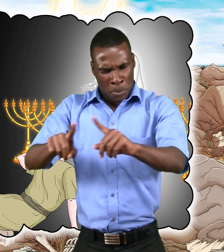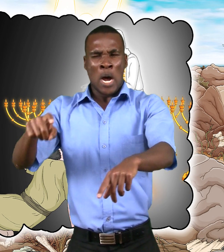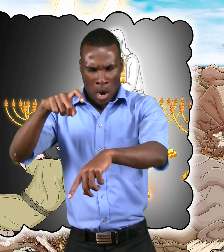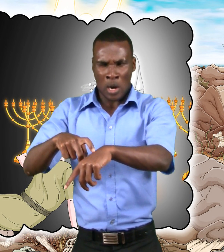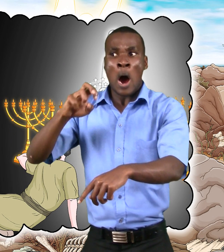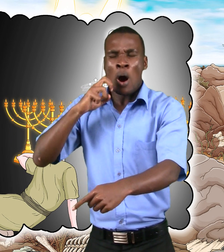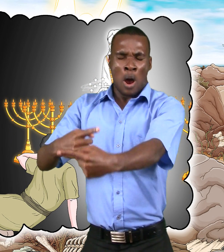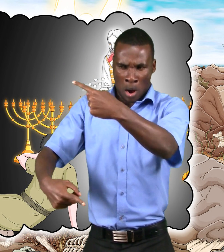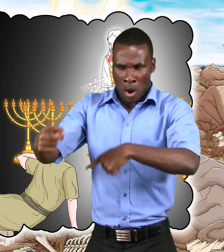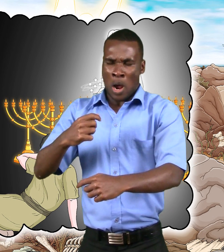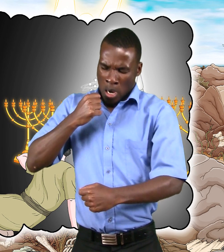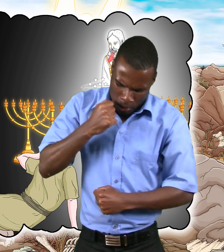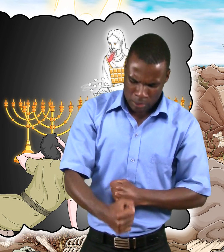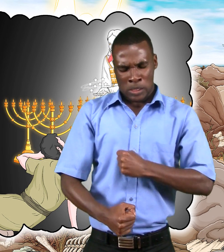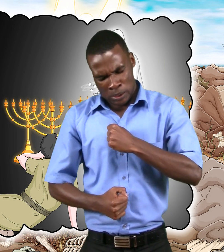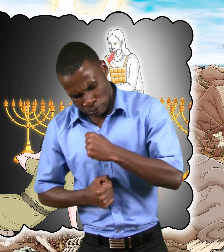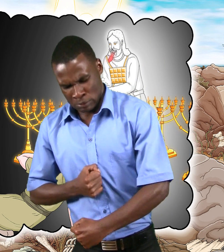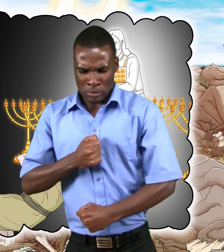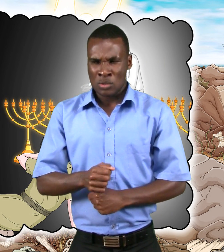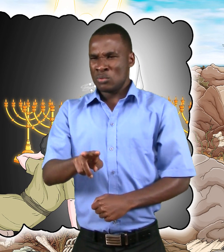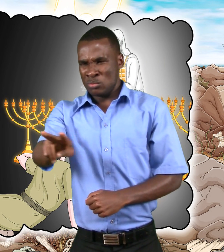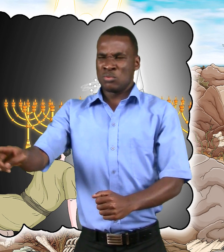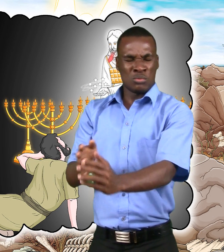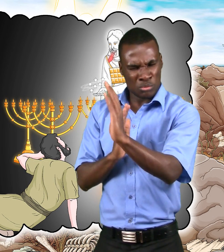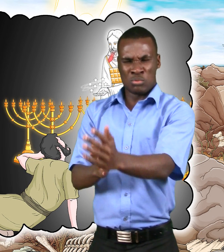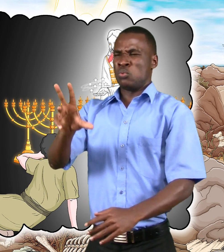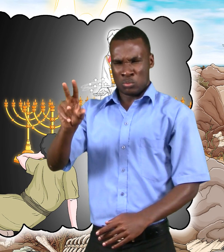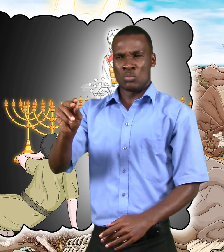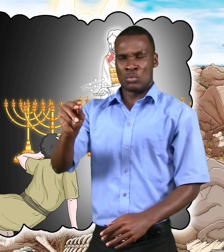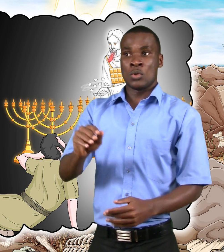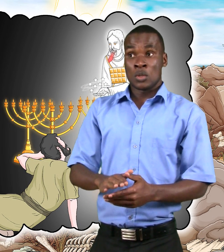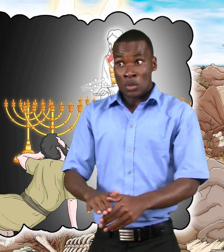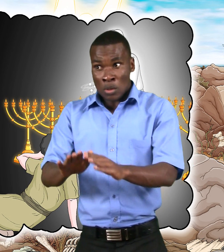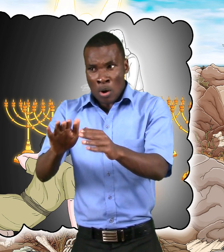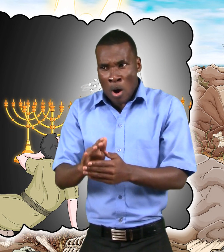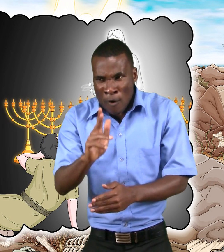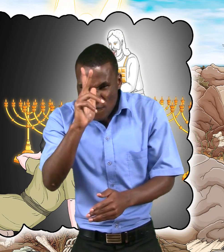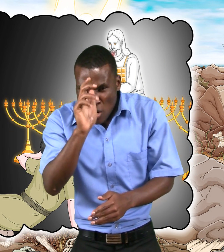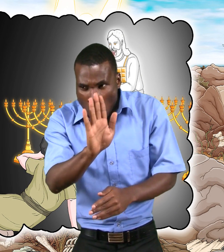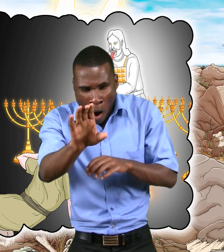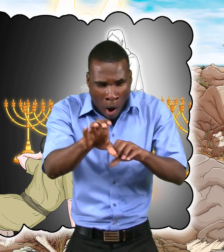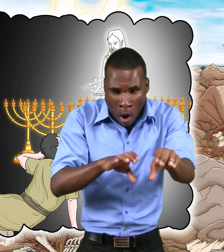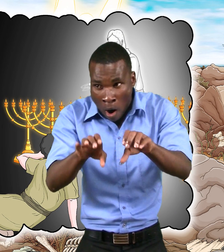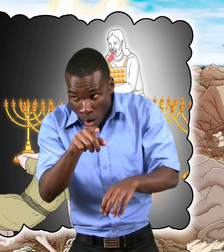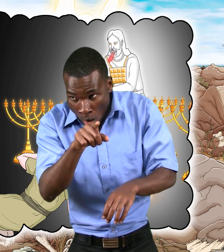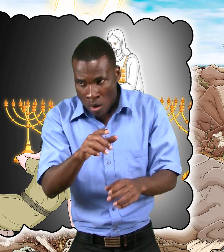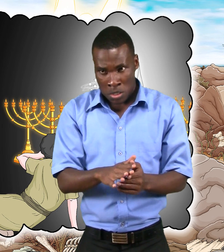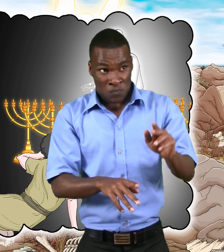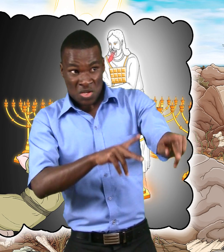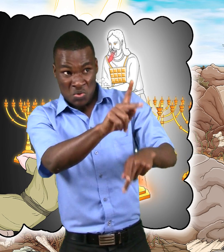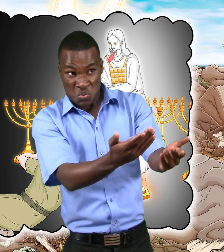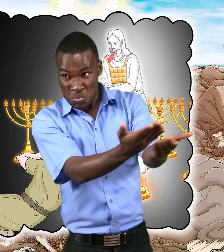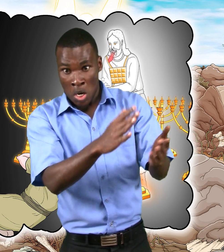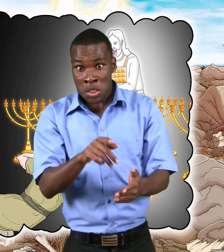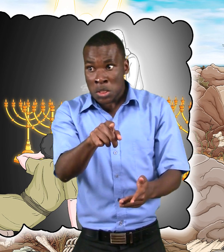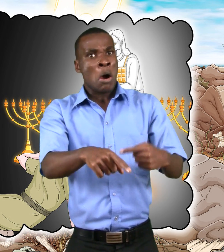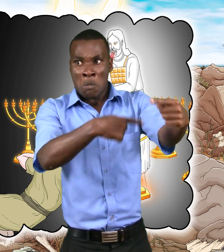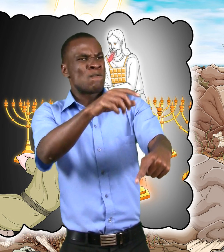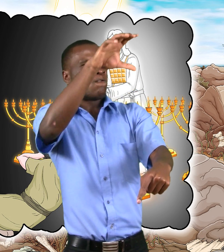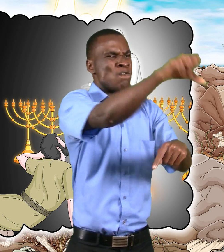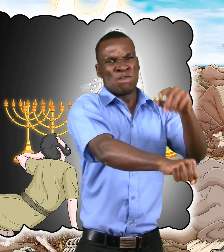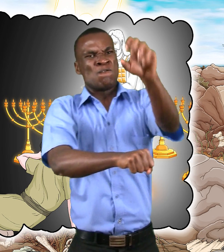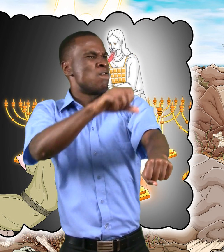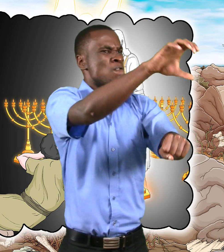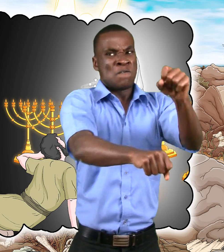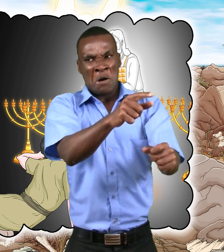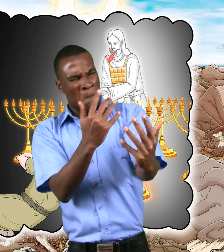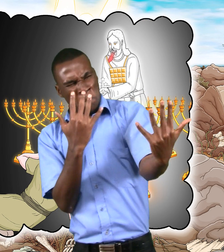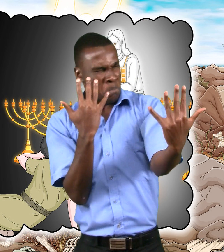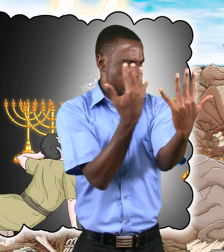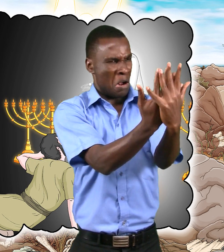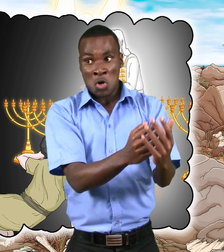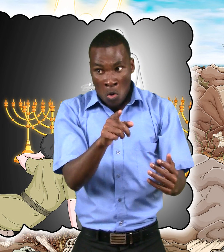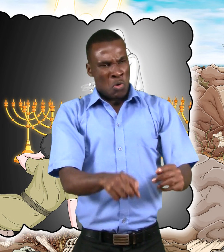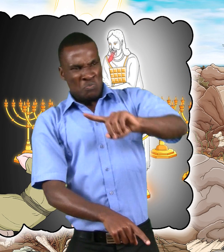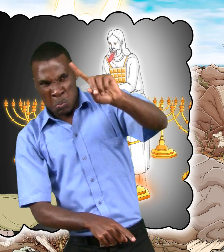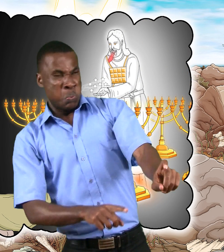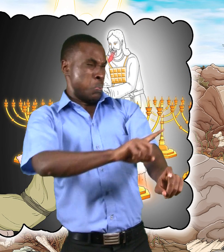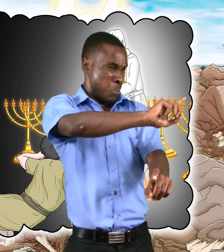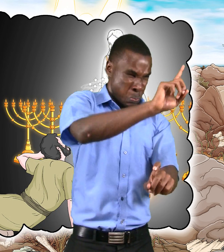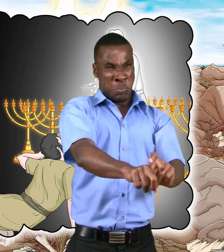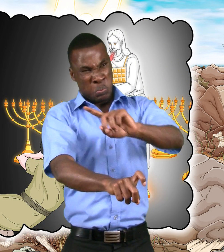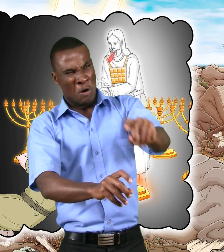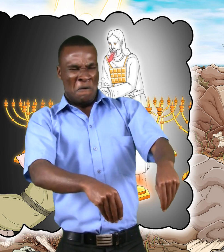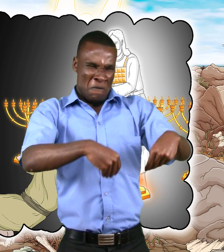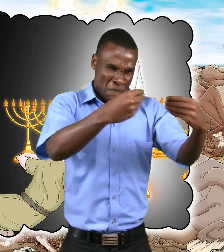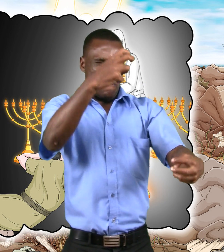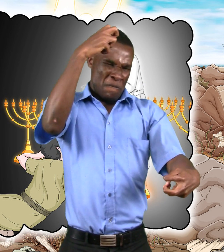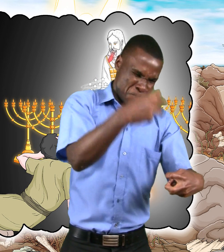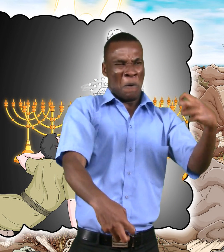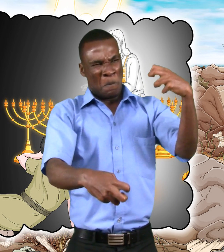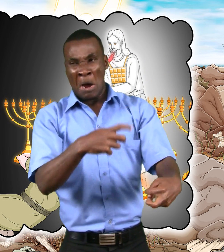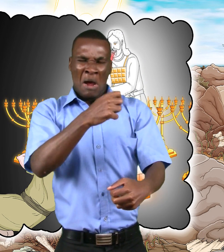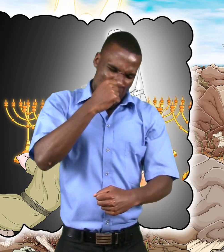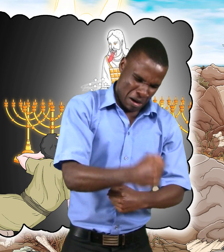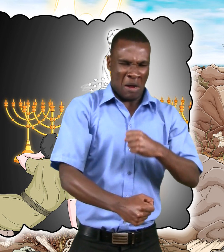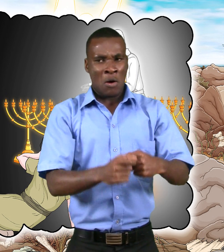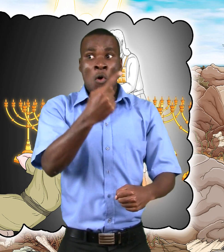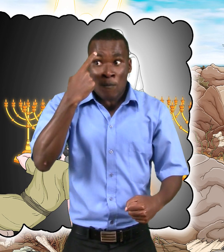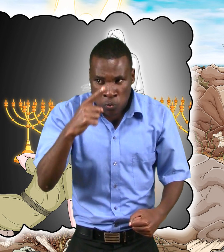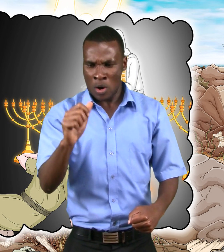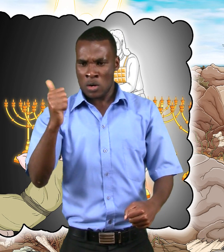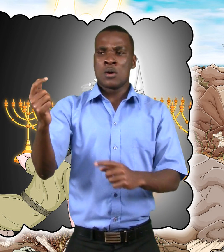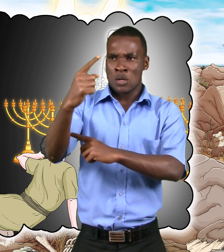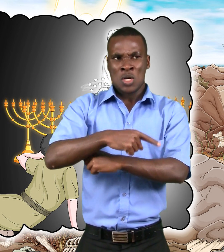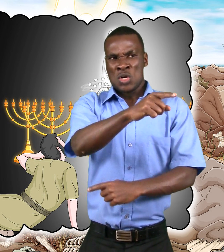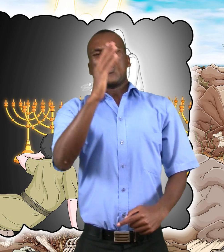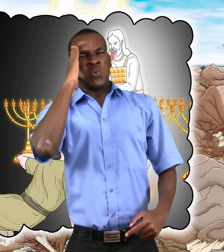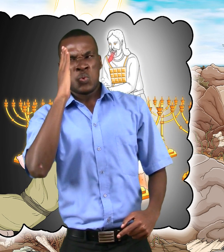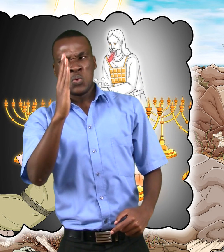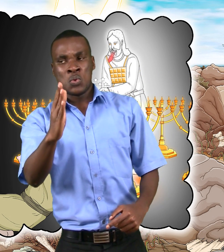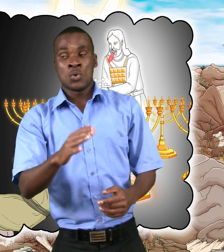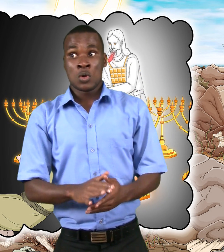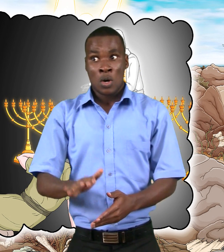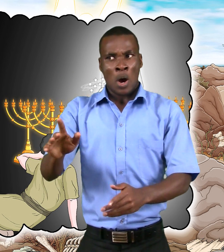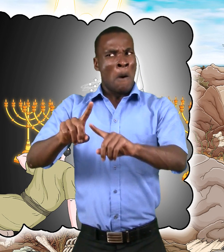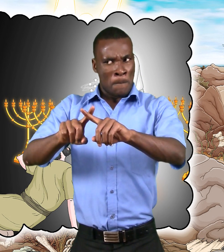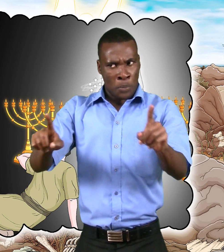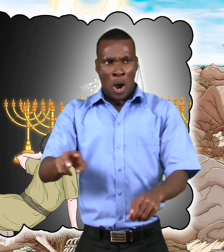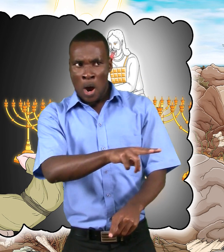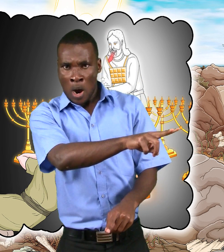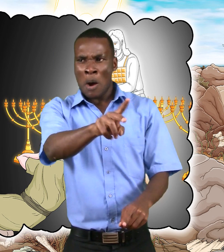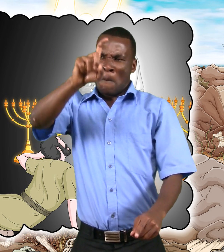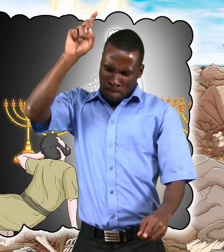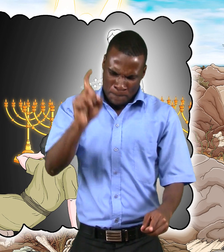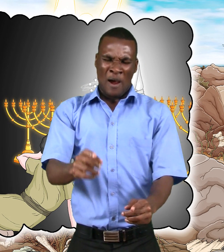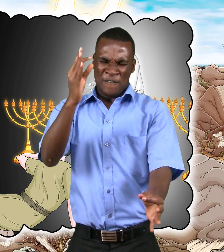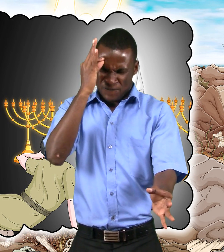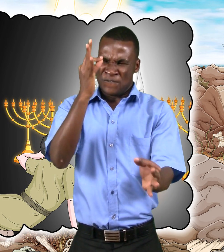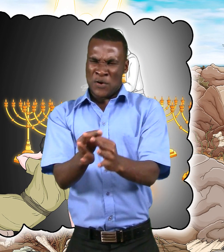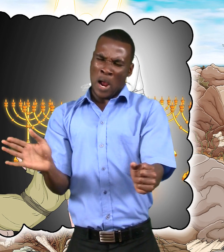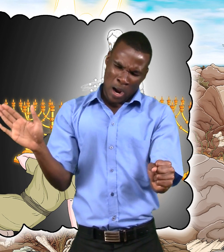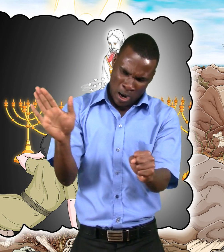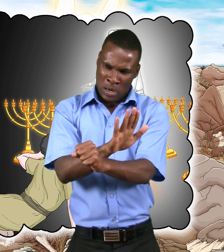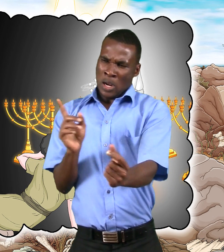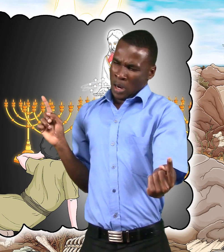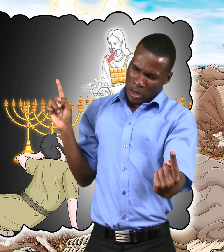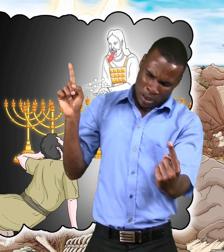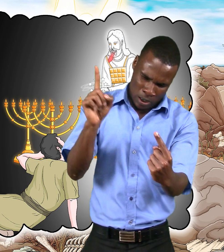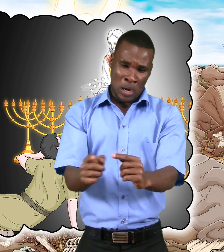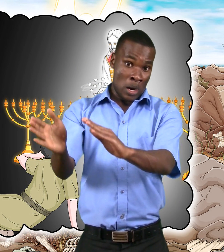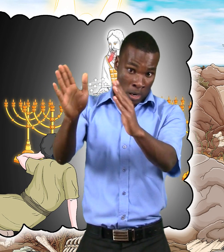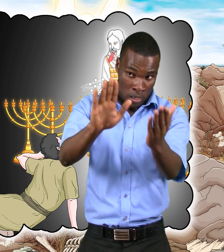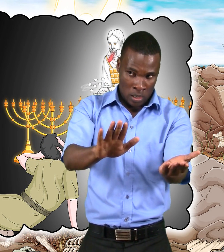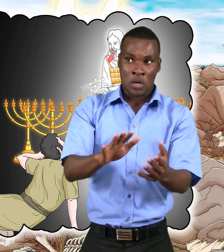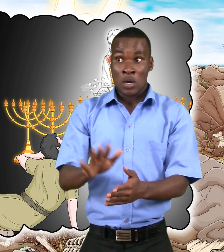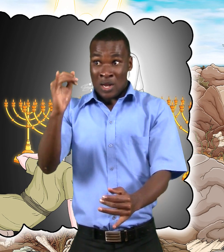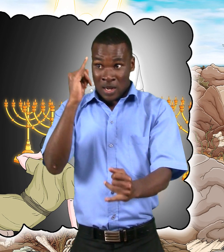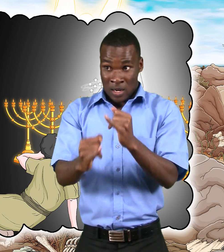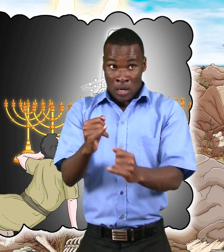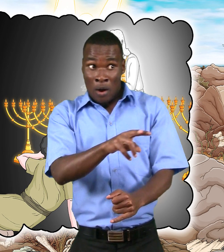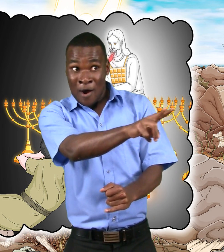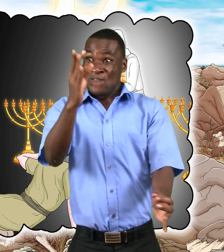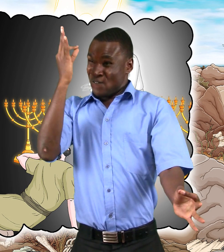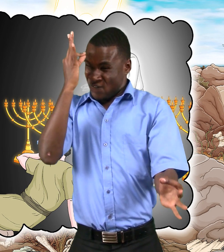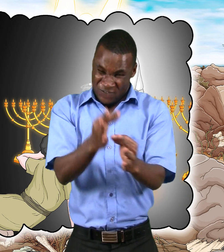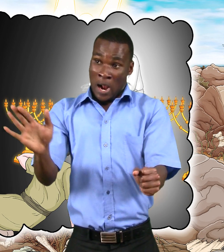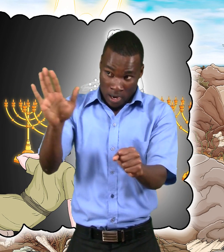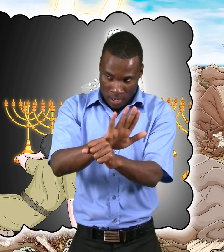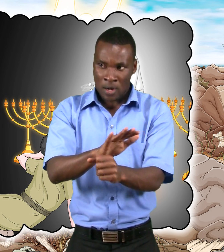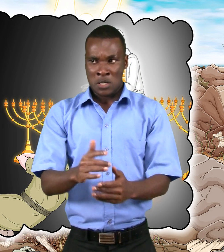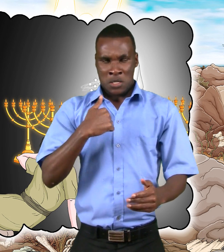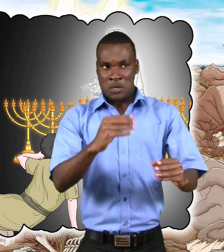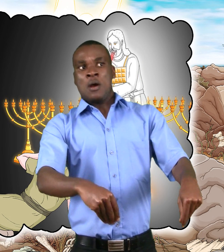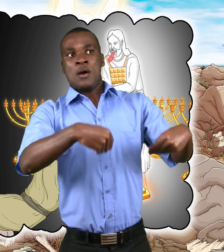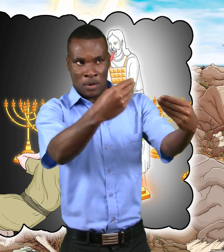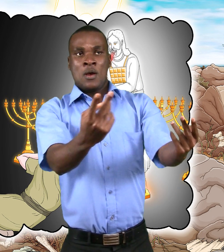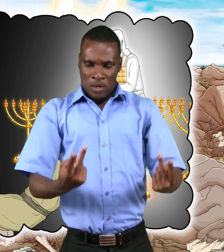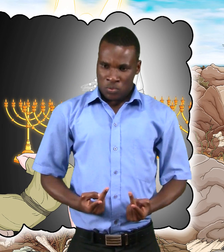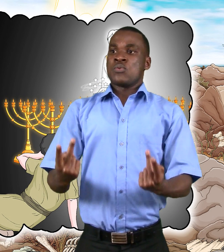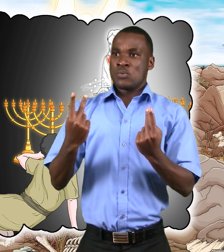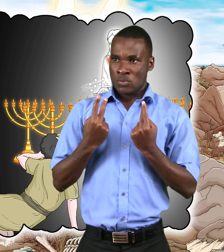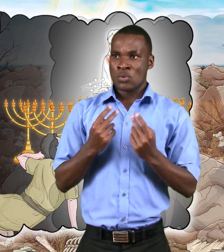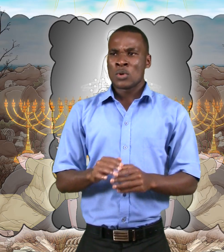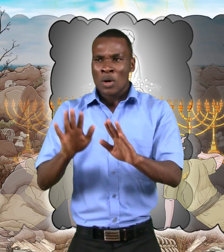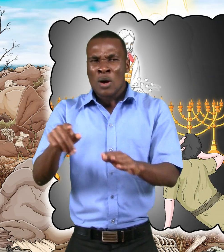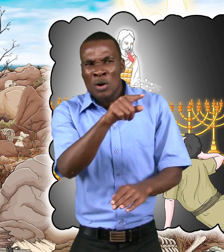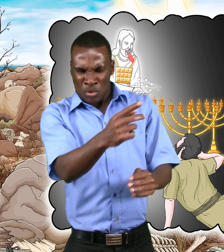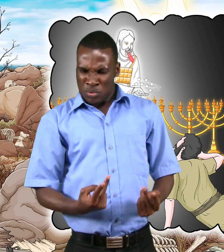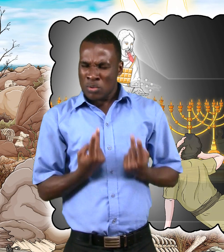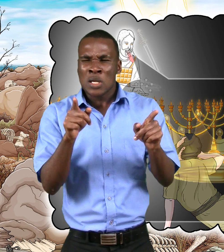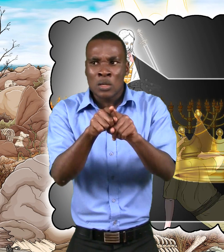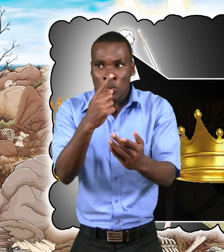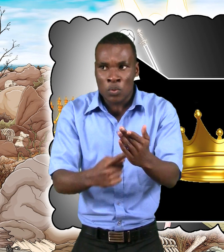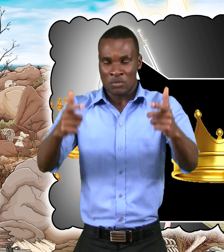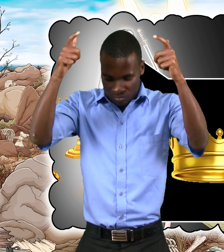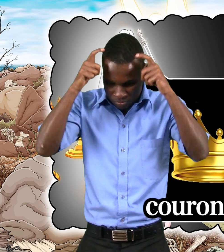Look, the devil is about to throw some of you into prison to test you, and you will suffer tribulation for ten days.